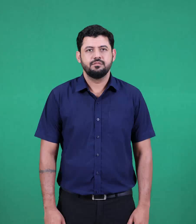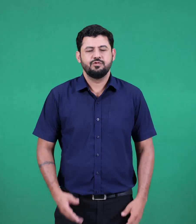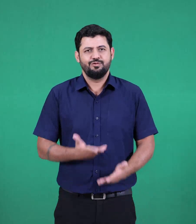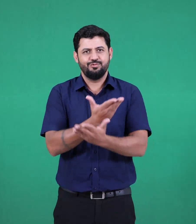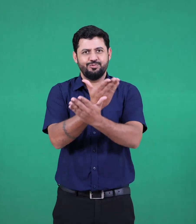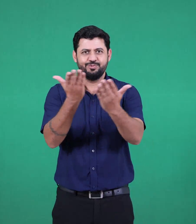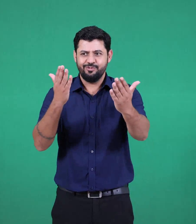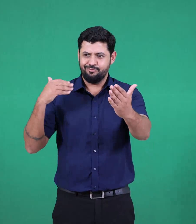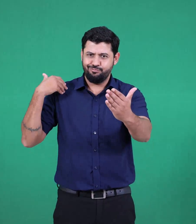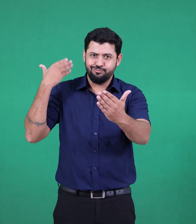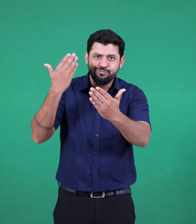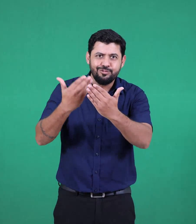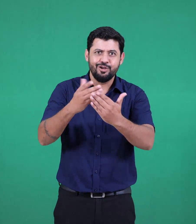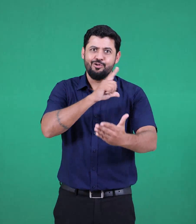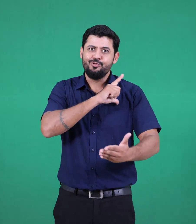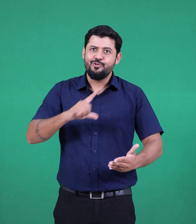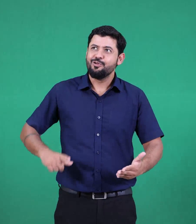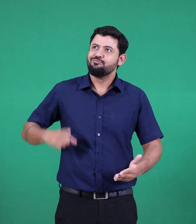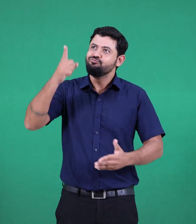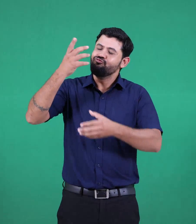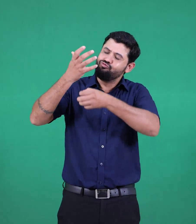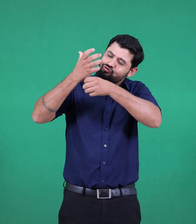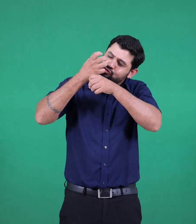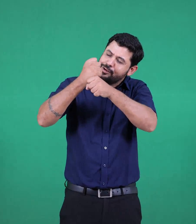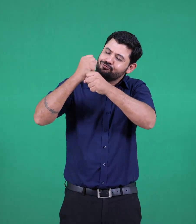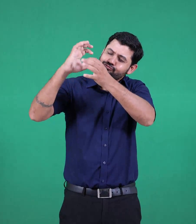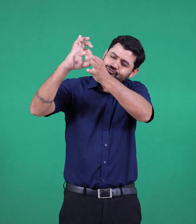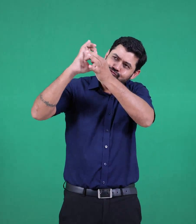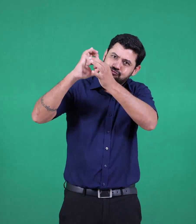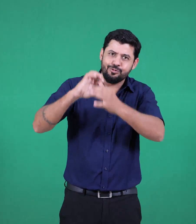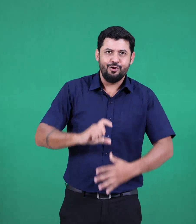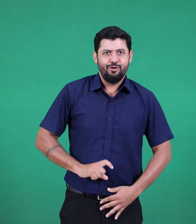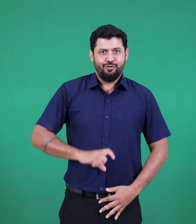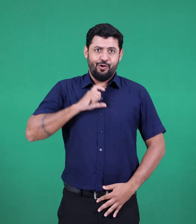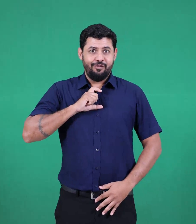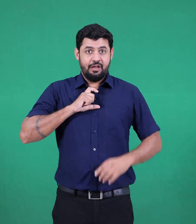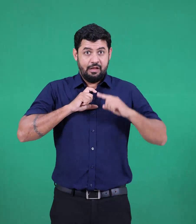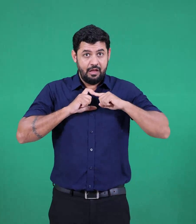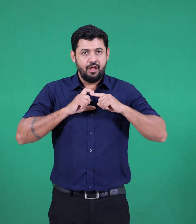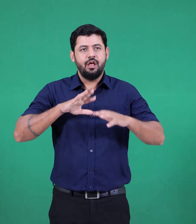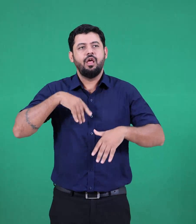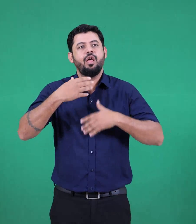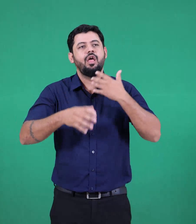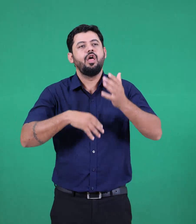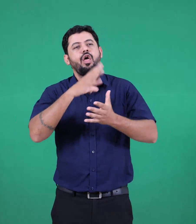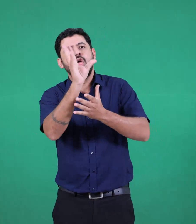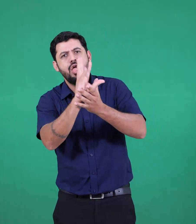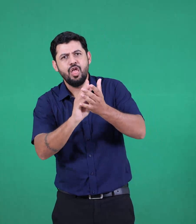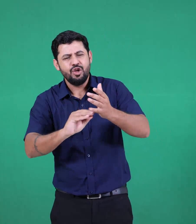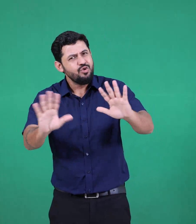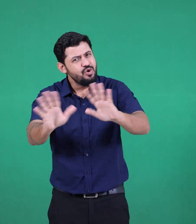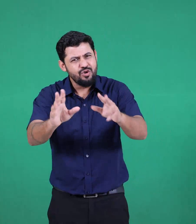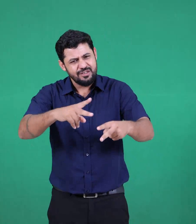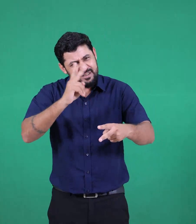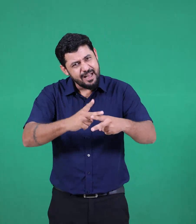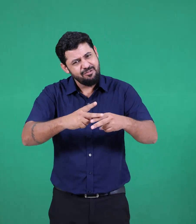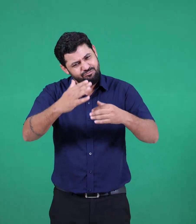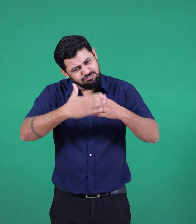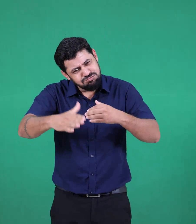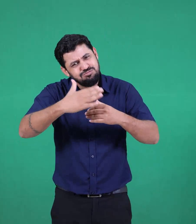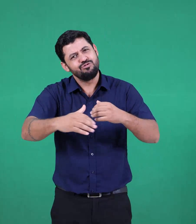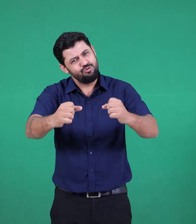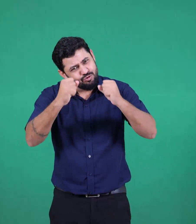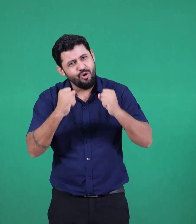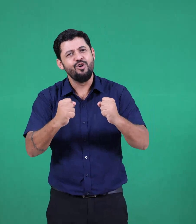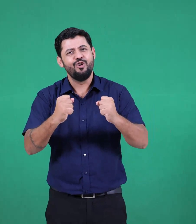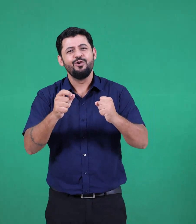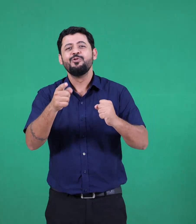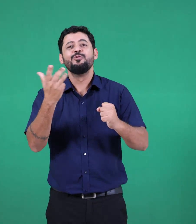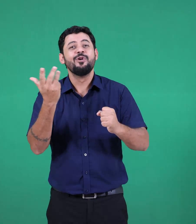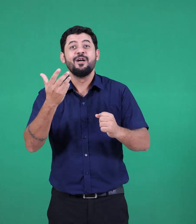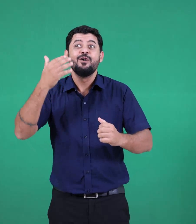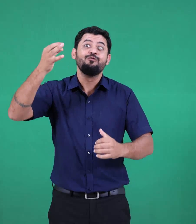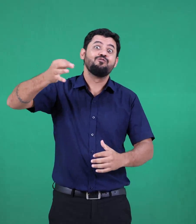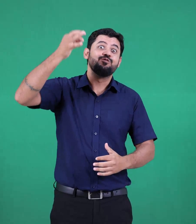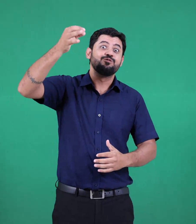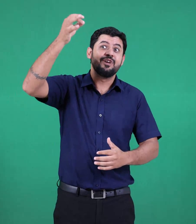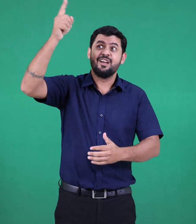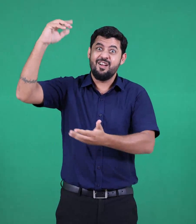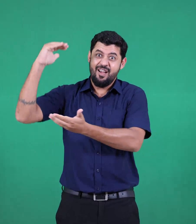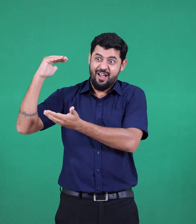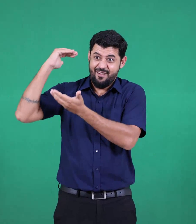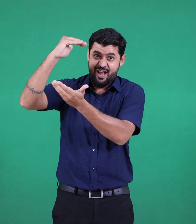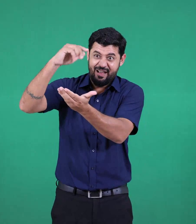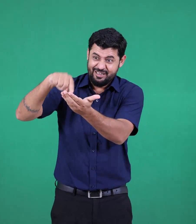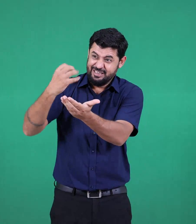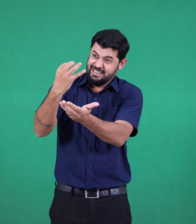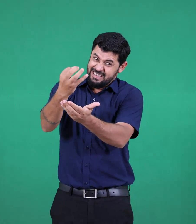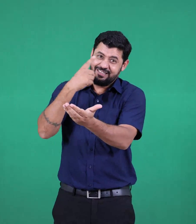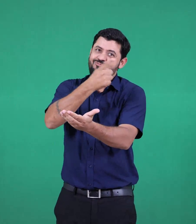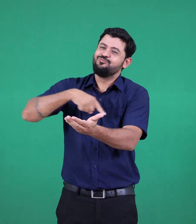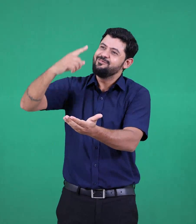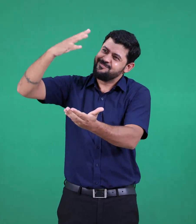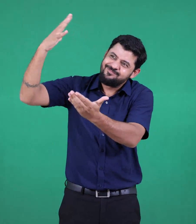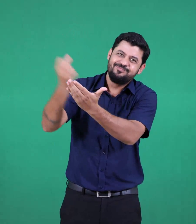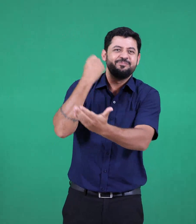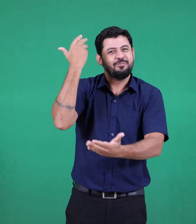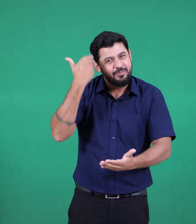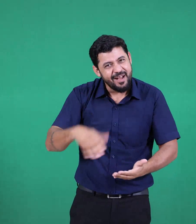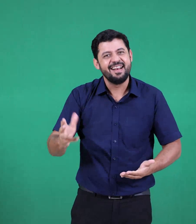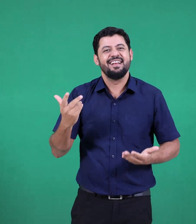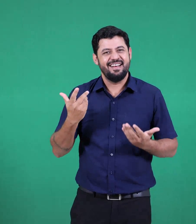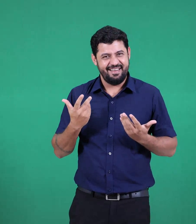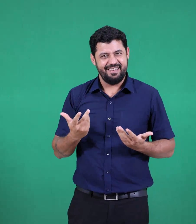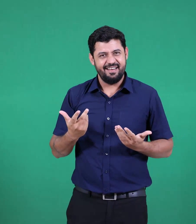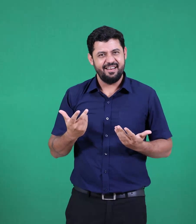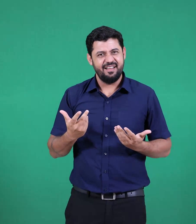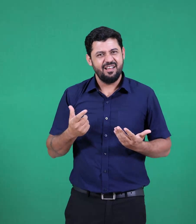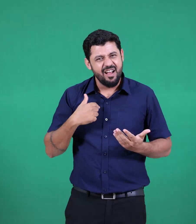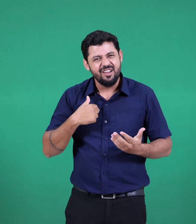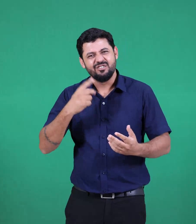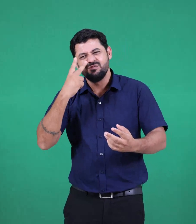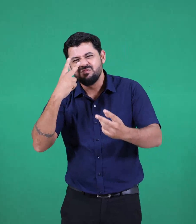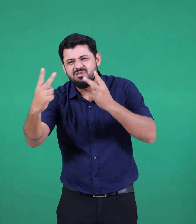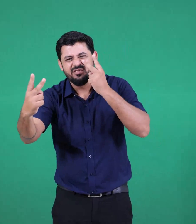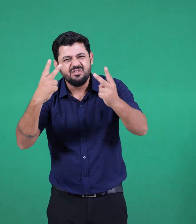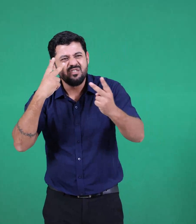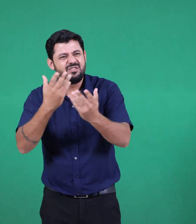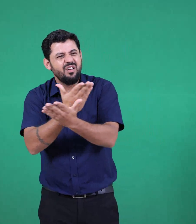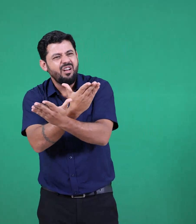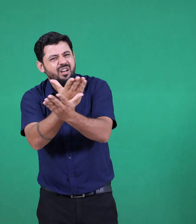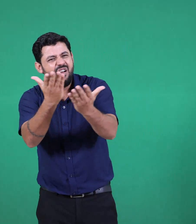So do not throw away your confidence; it holds a great reward.